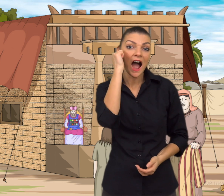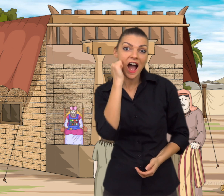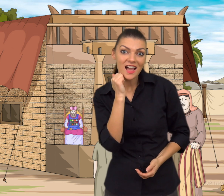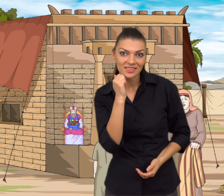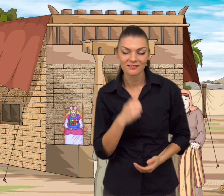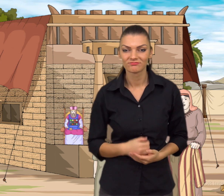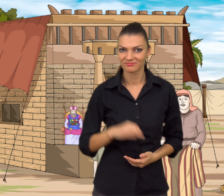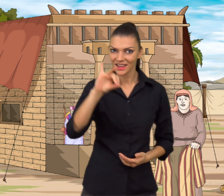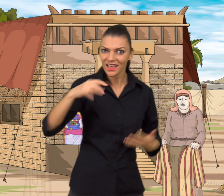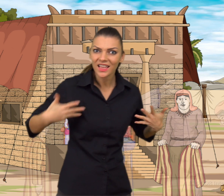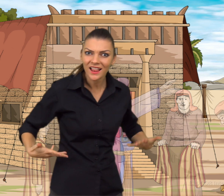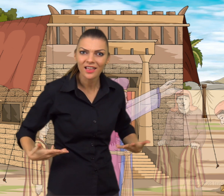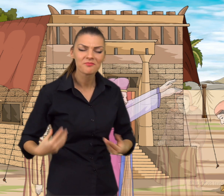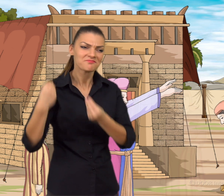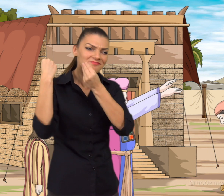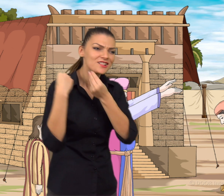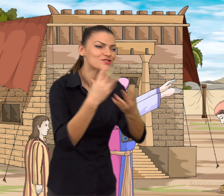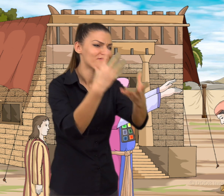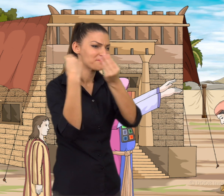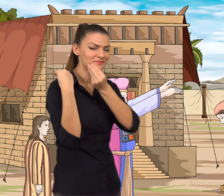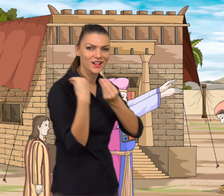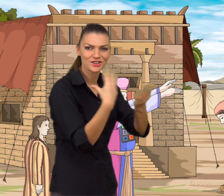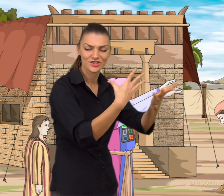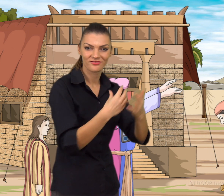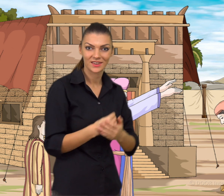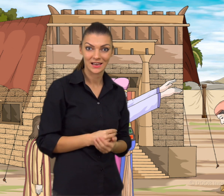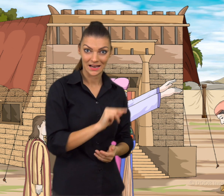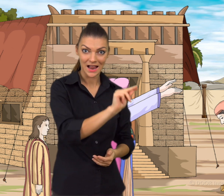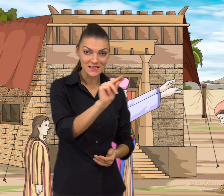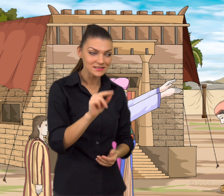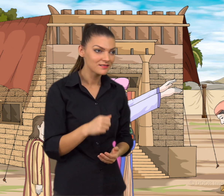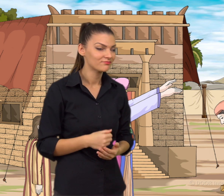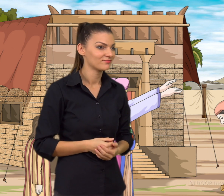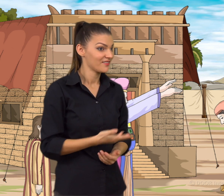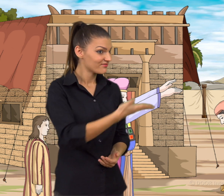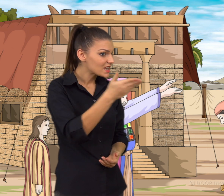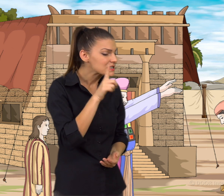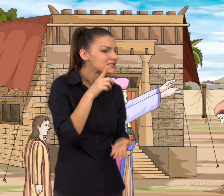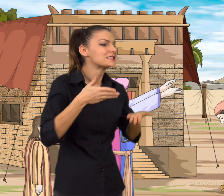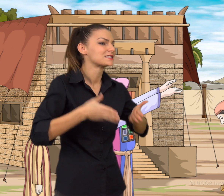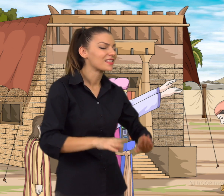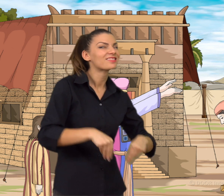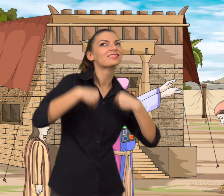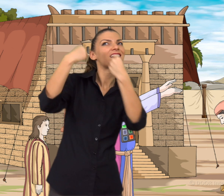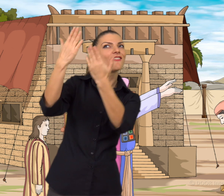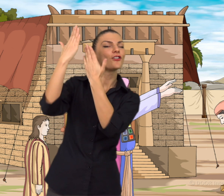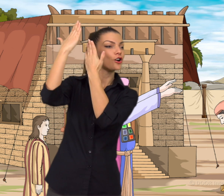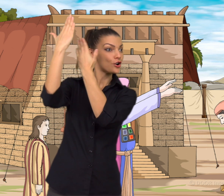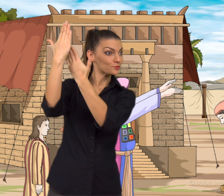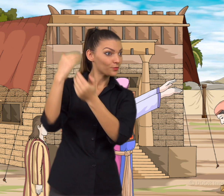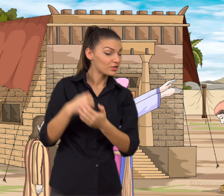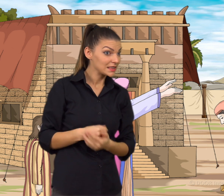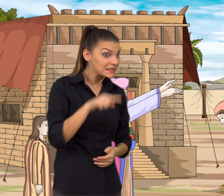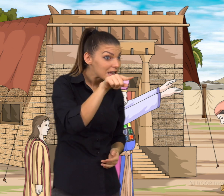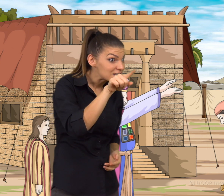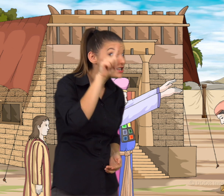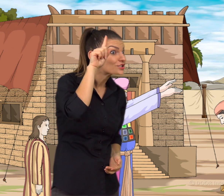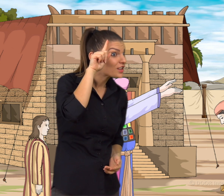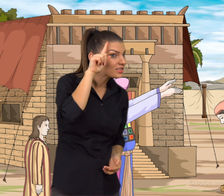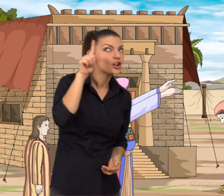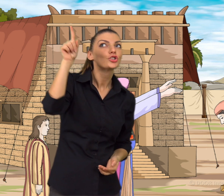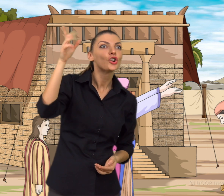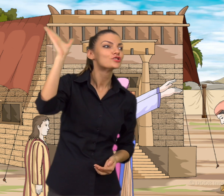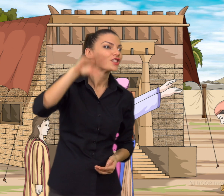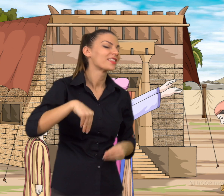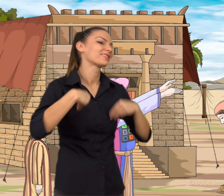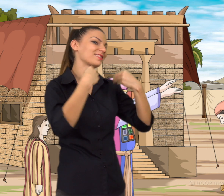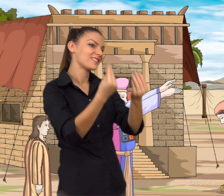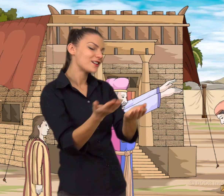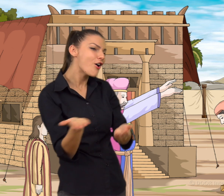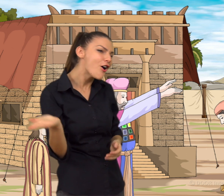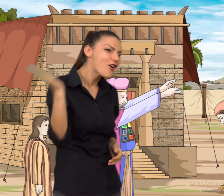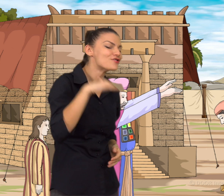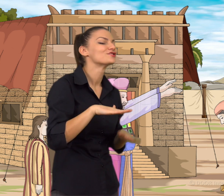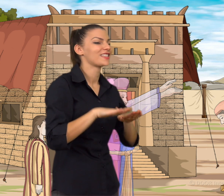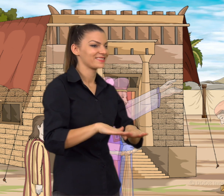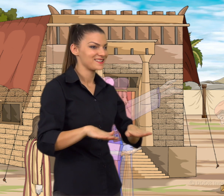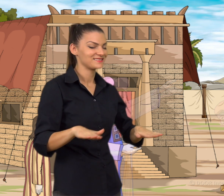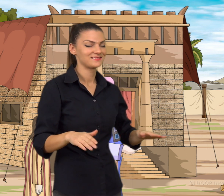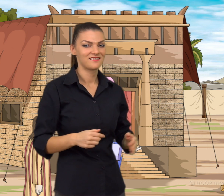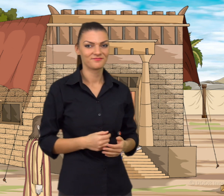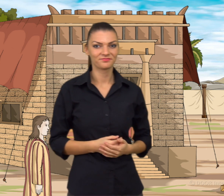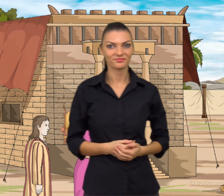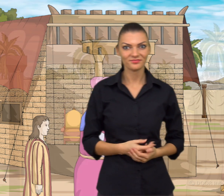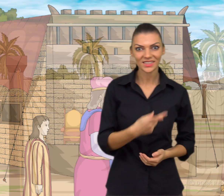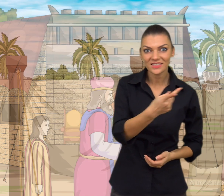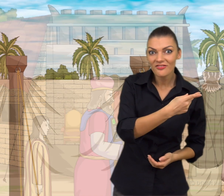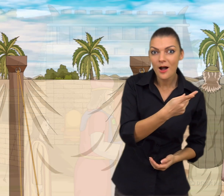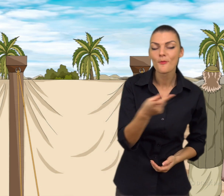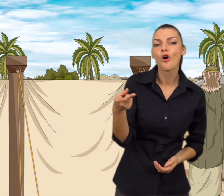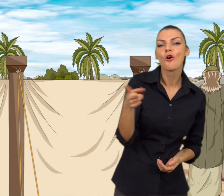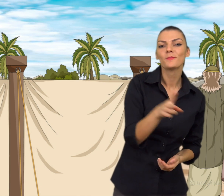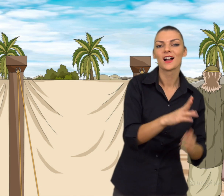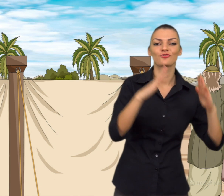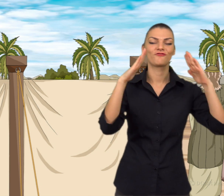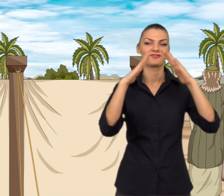And Eli would bless Elkanah and his wife, saying, “May the LORD give you children by this woman in place of the one she dedicated to the LORD.”